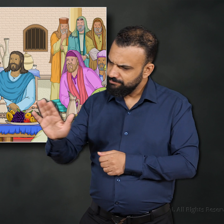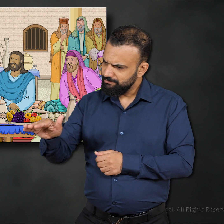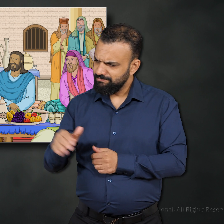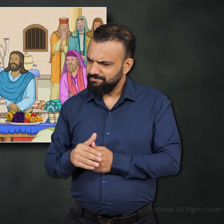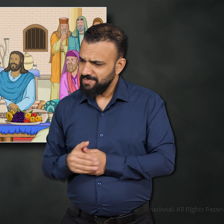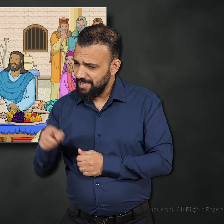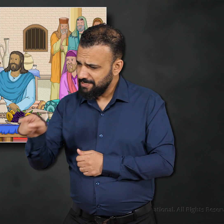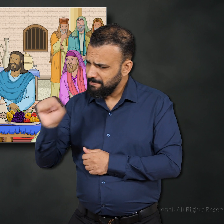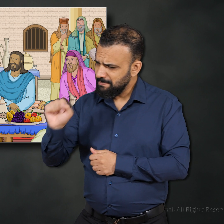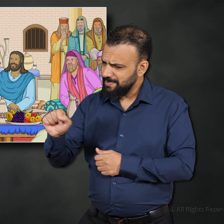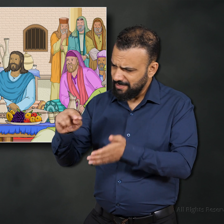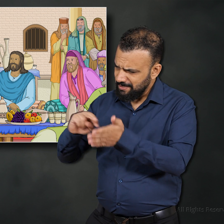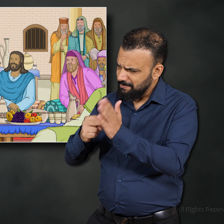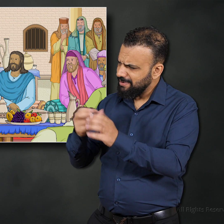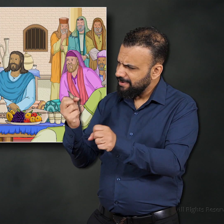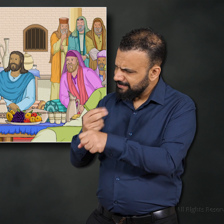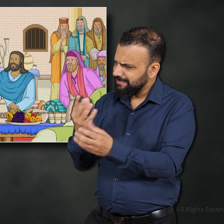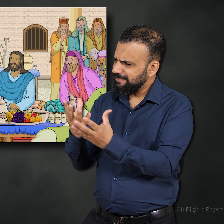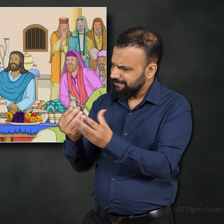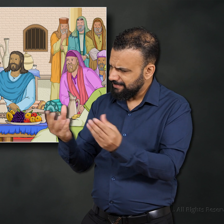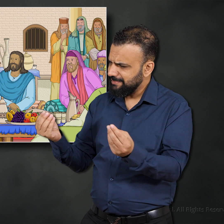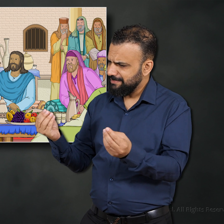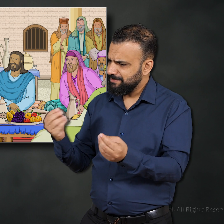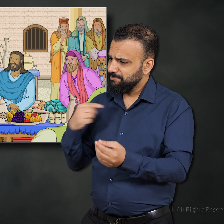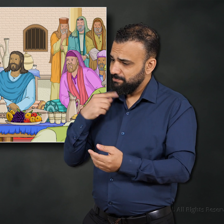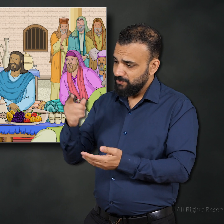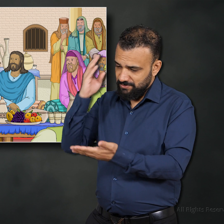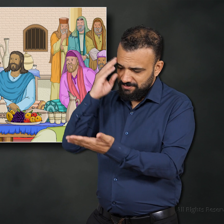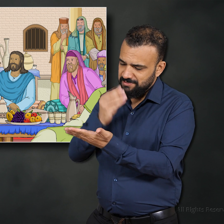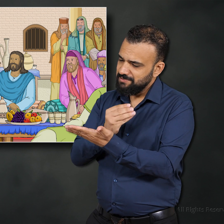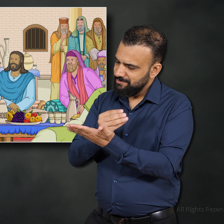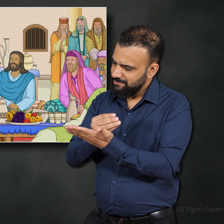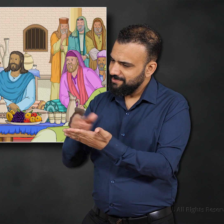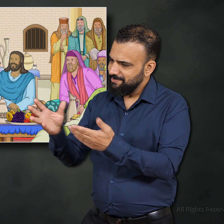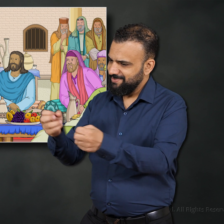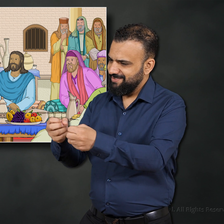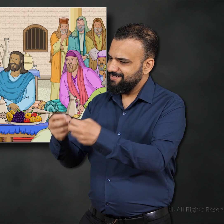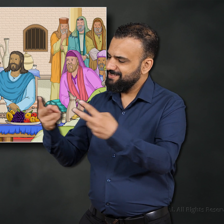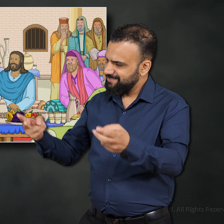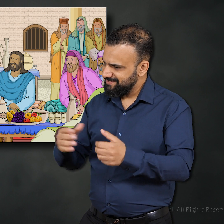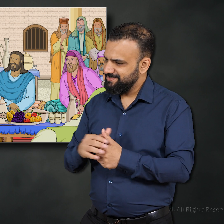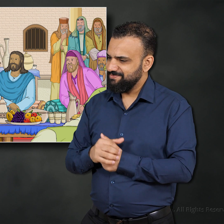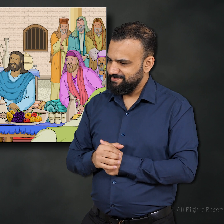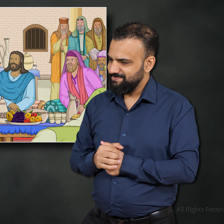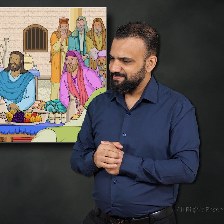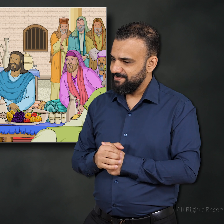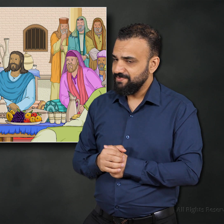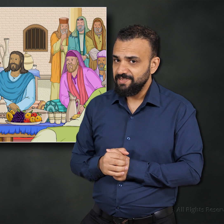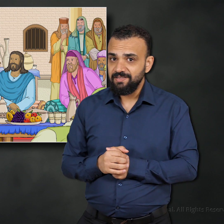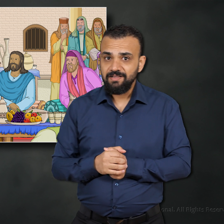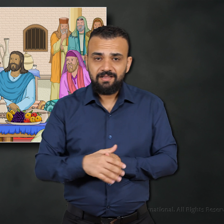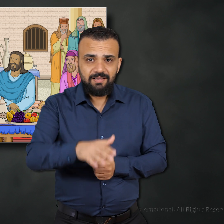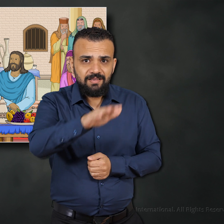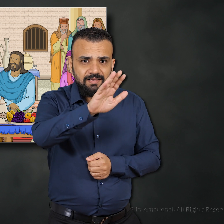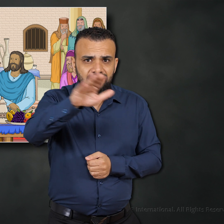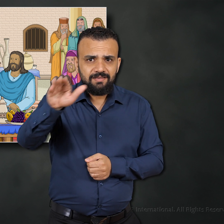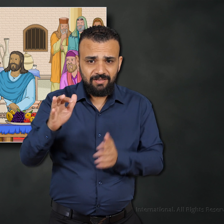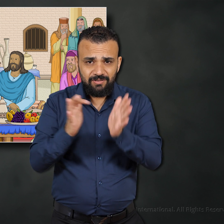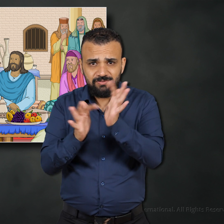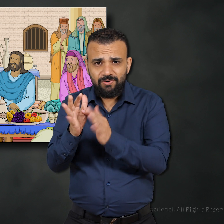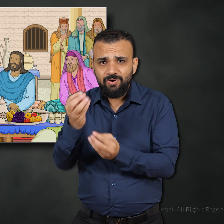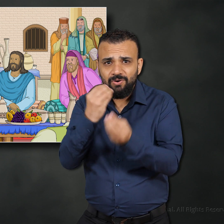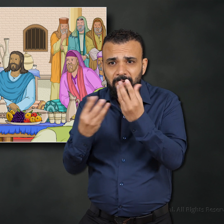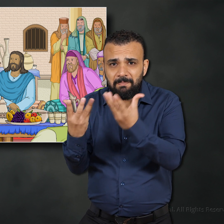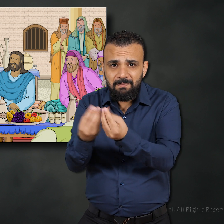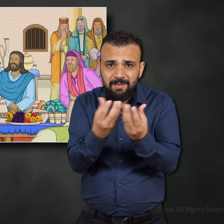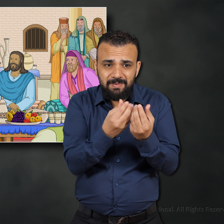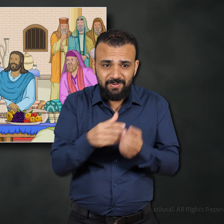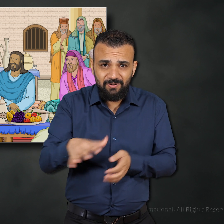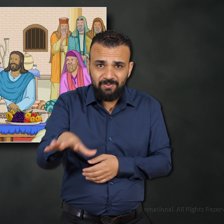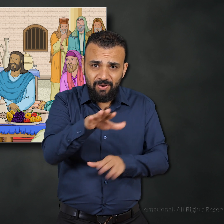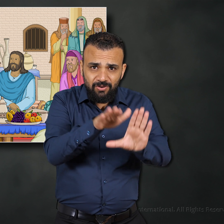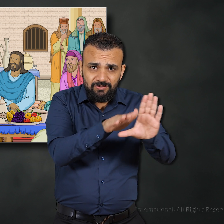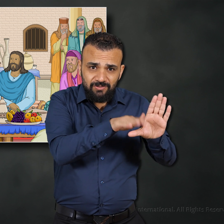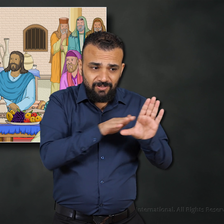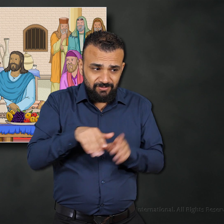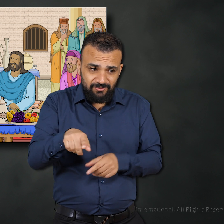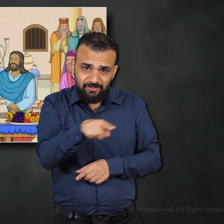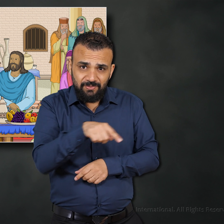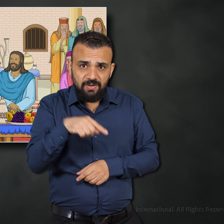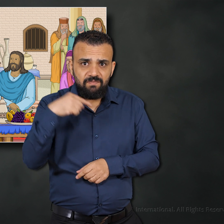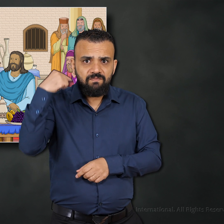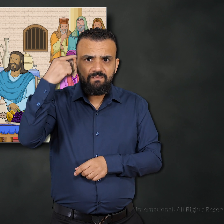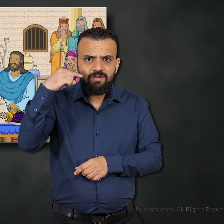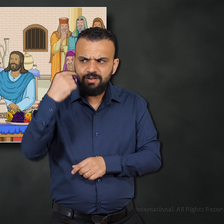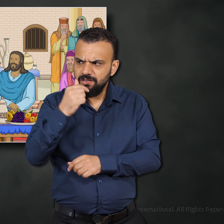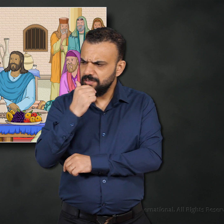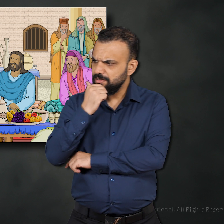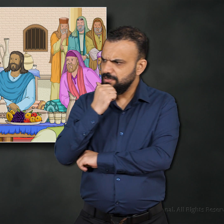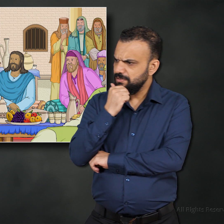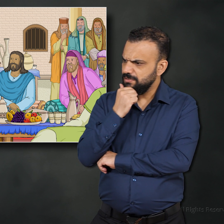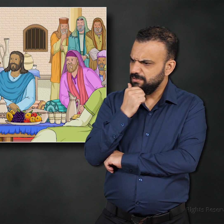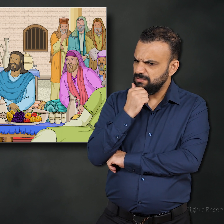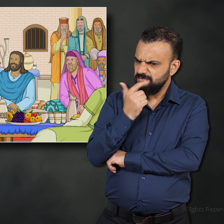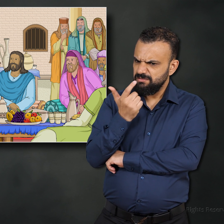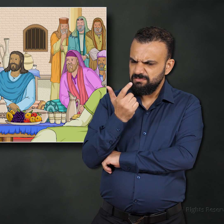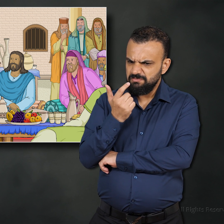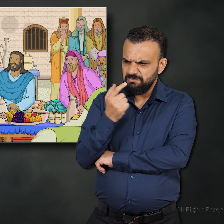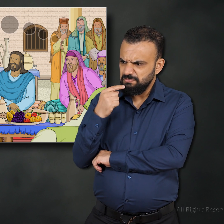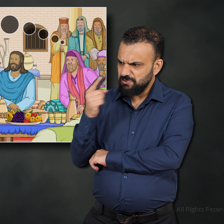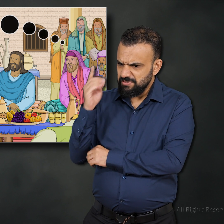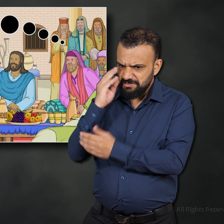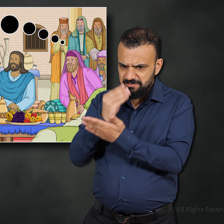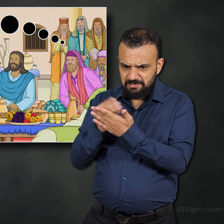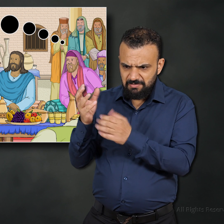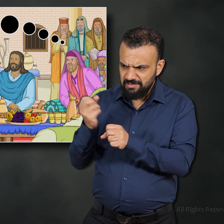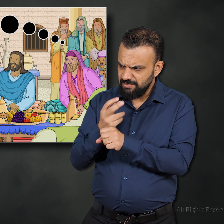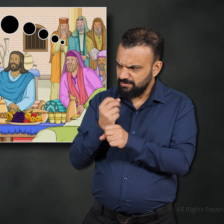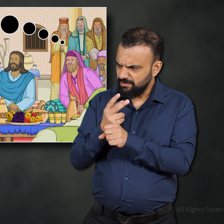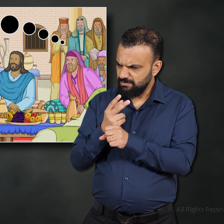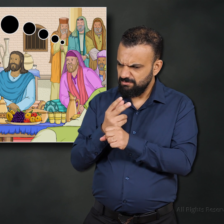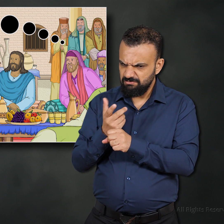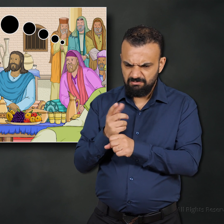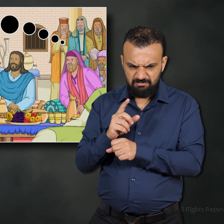Then Jesus said to her, “Your sins are forgiven.”